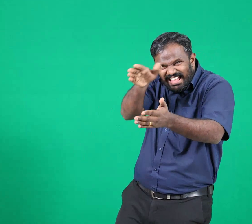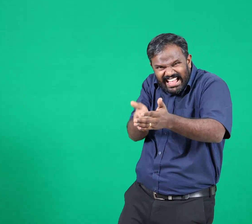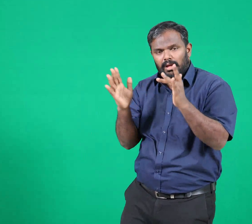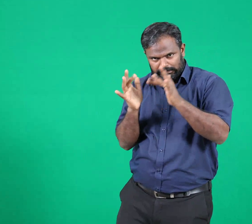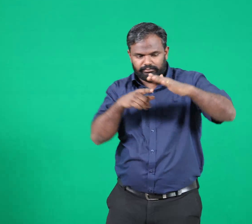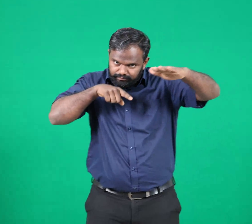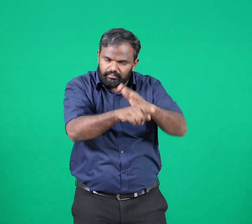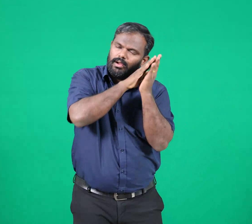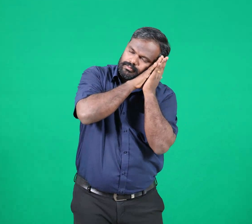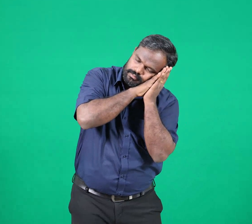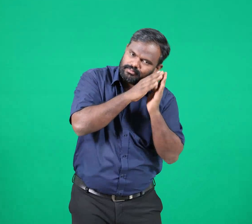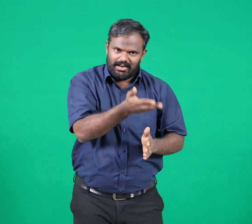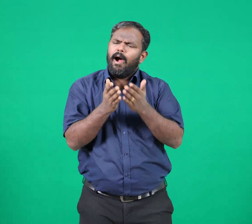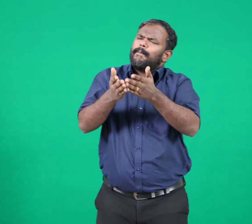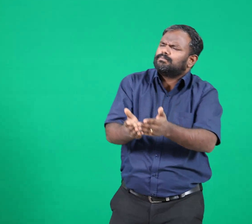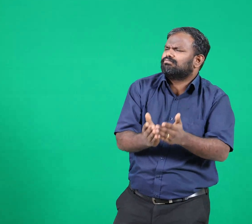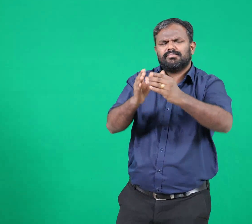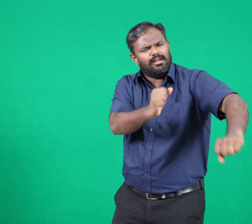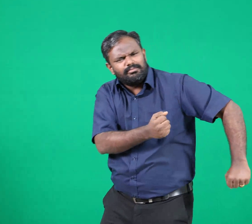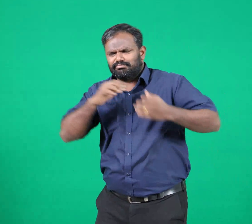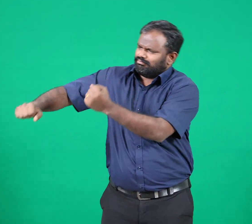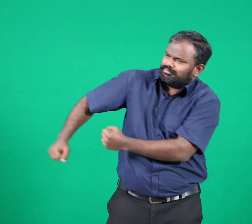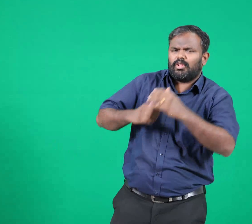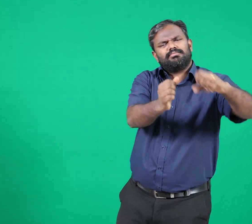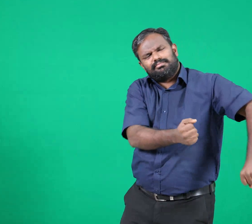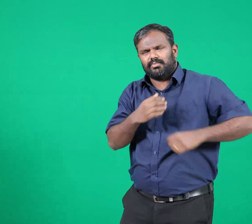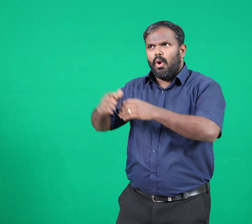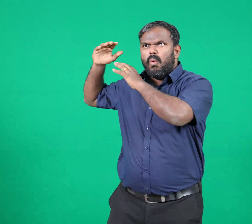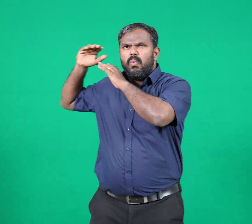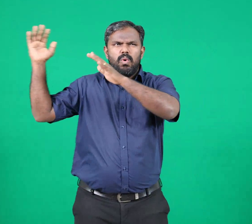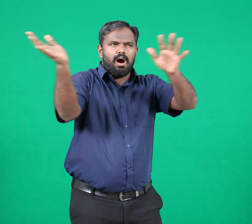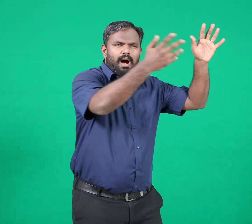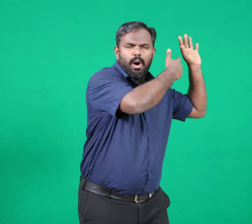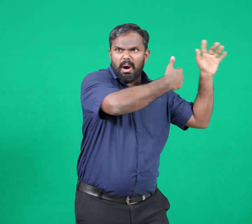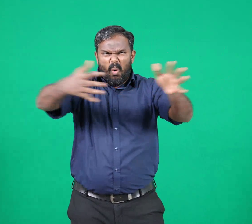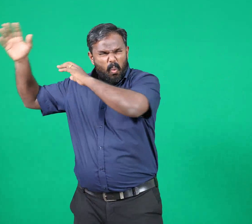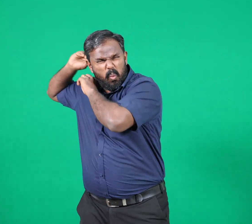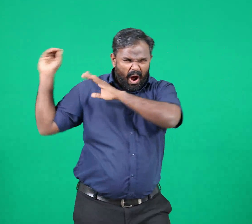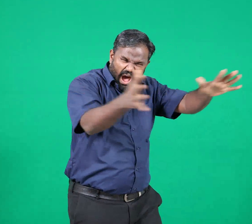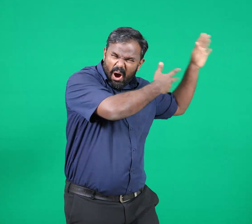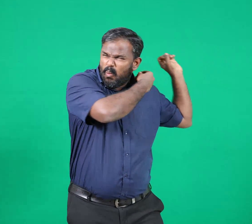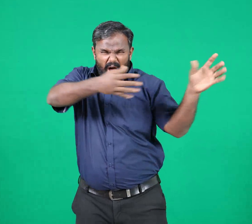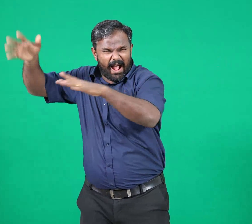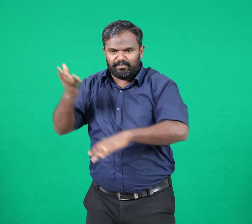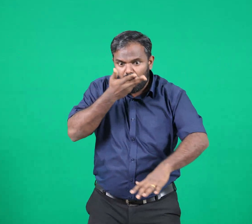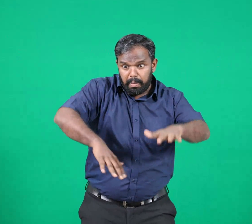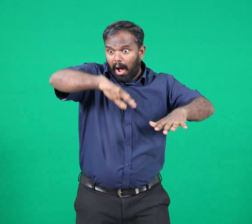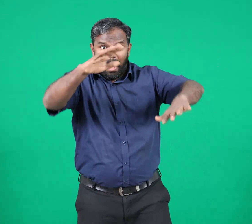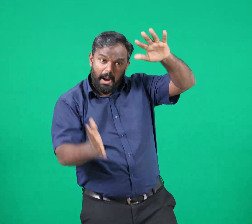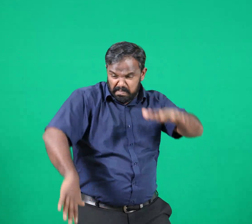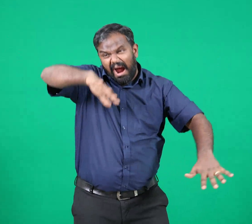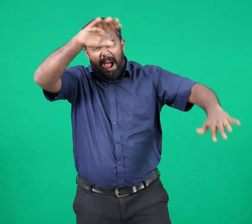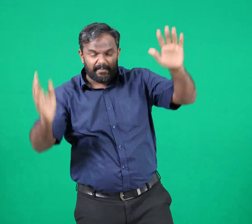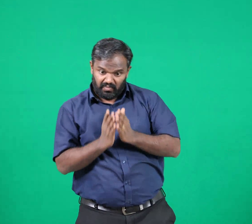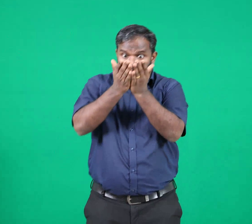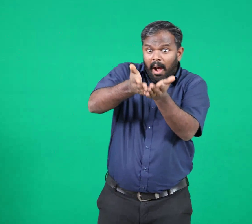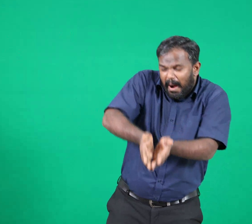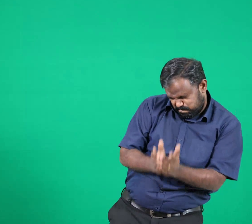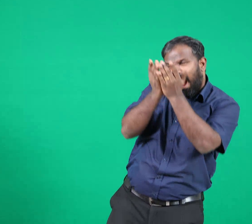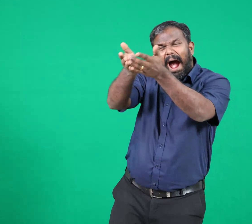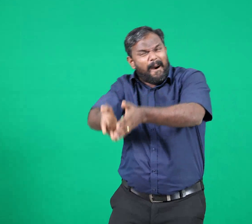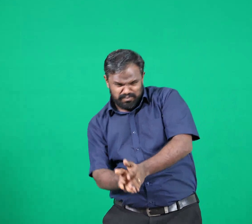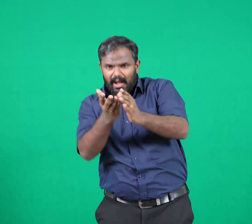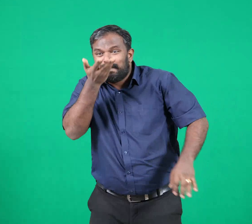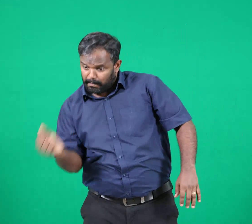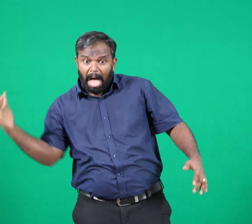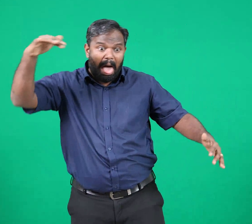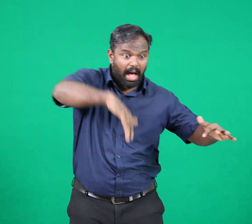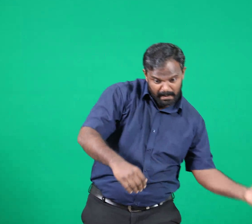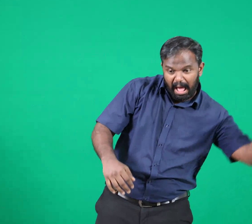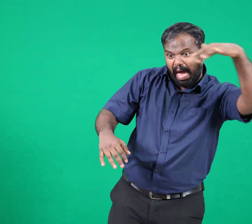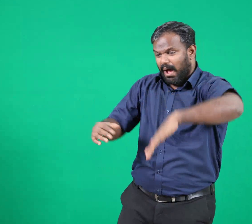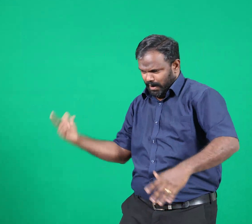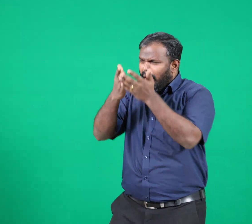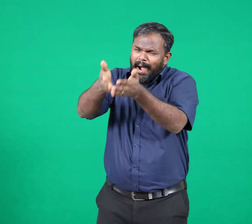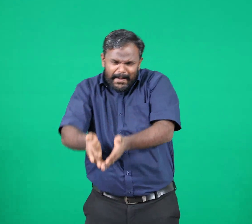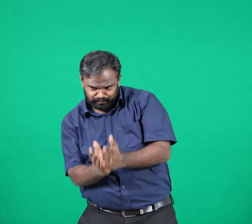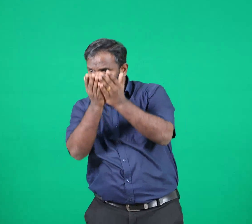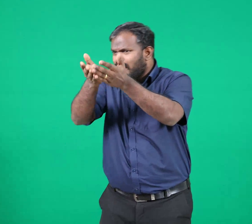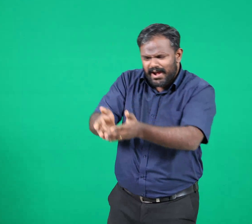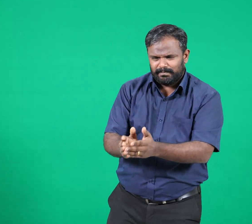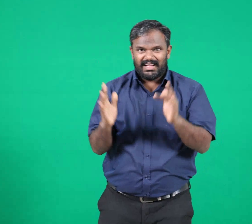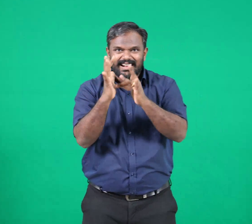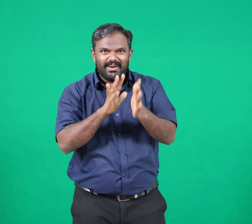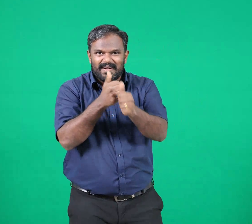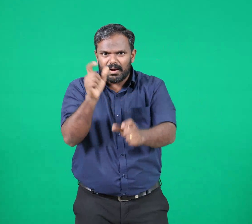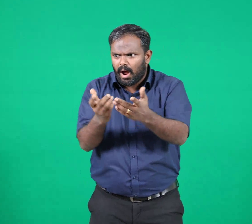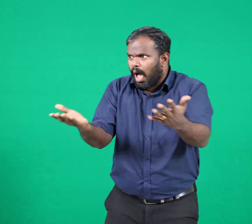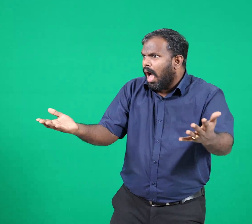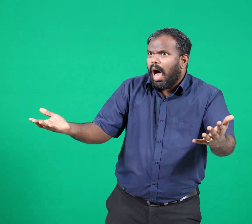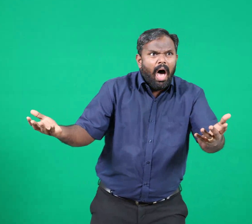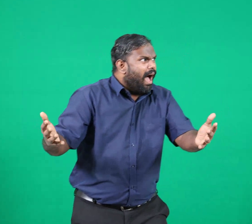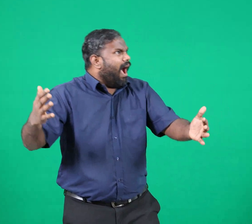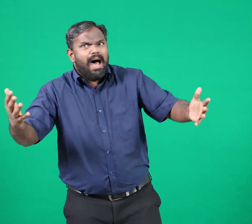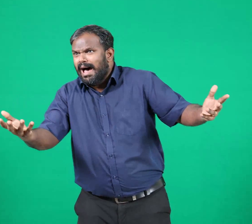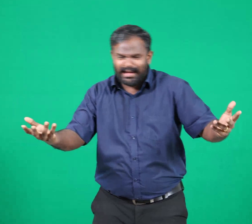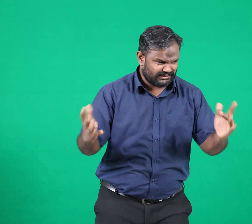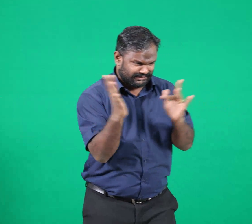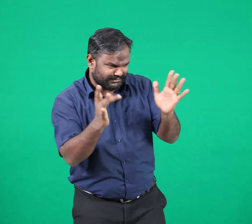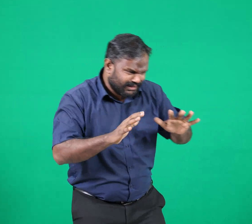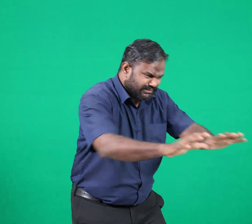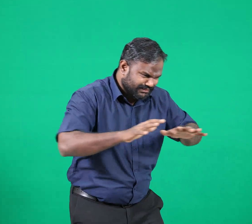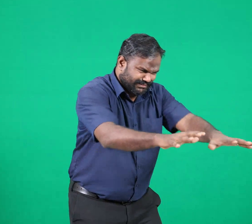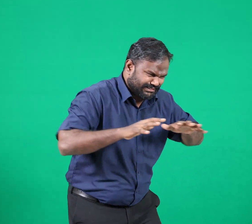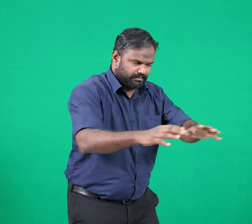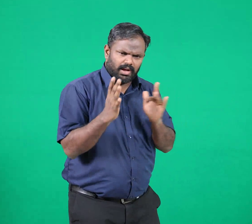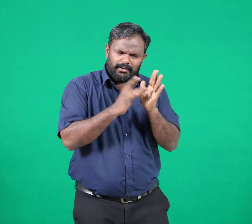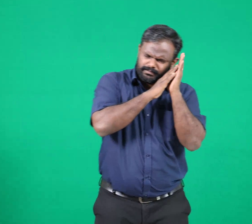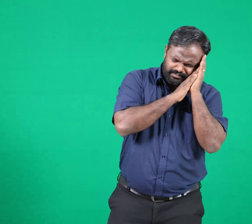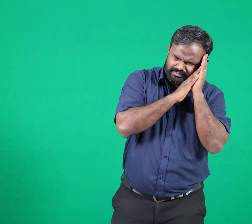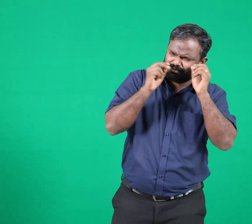As they sailed, He fell asleep, and a windstorm came down on the lake, so that the boat was being swamped, and they were in great danger.